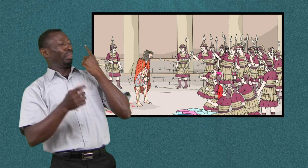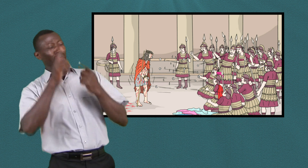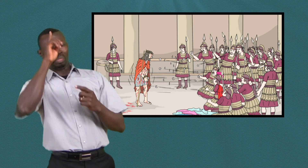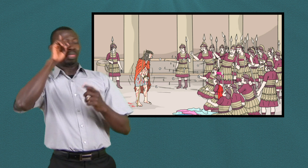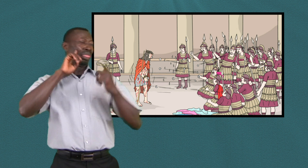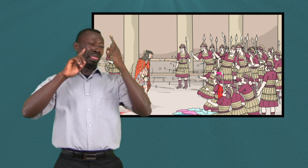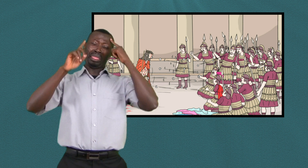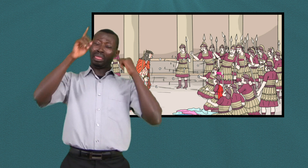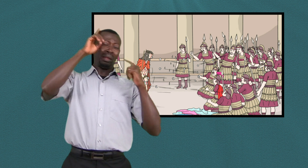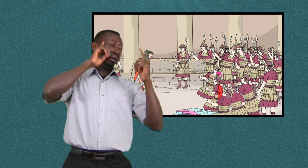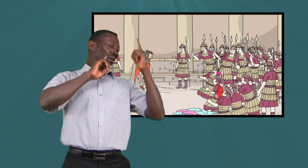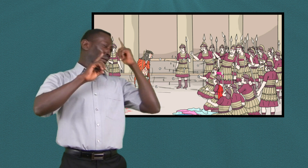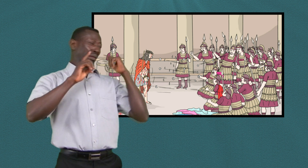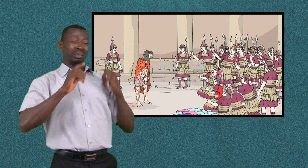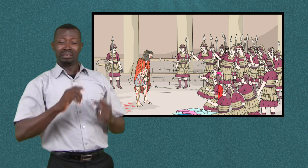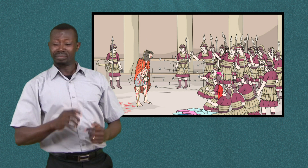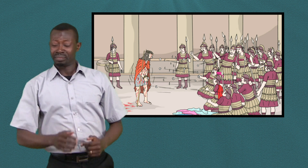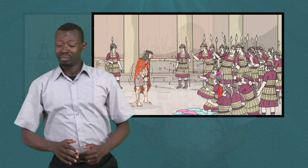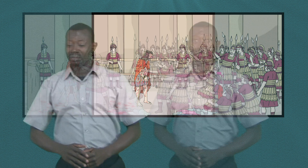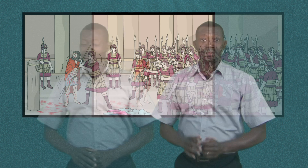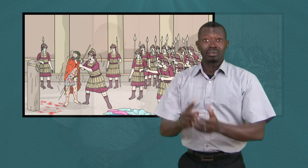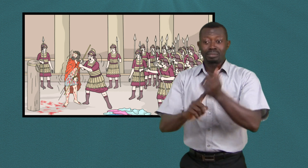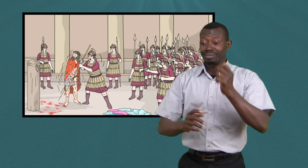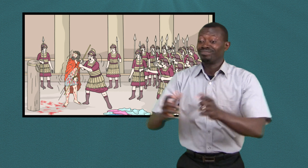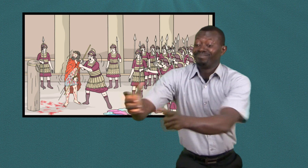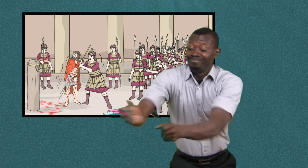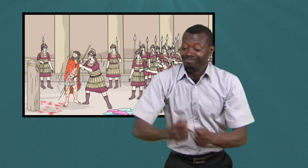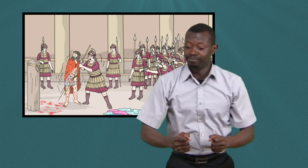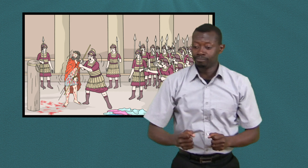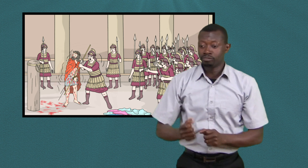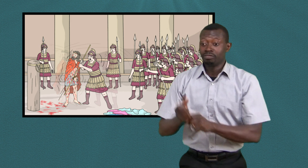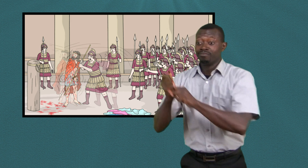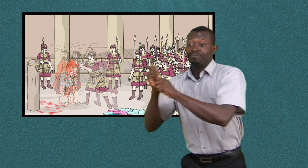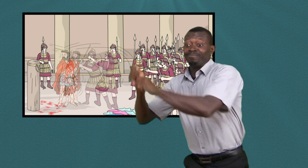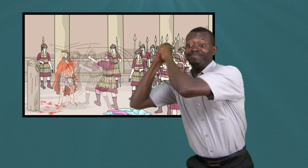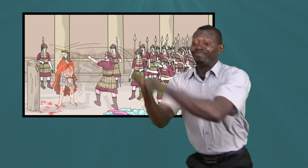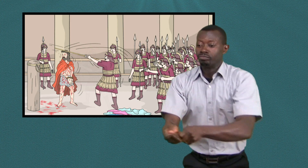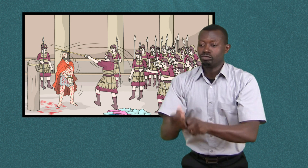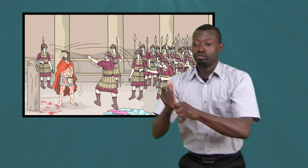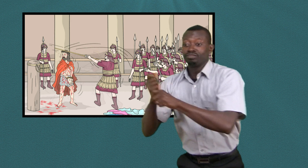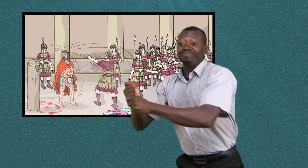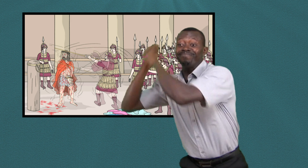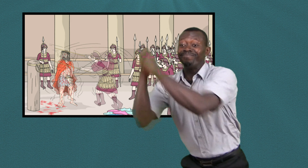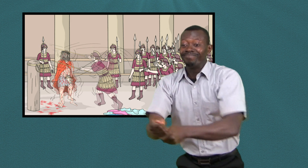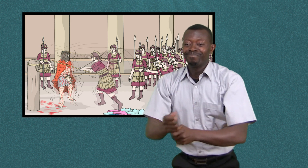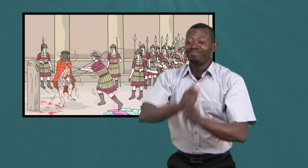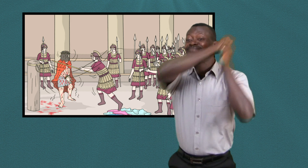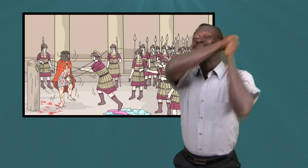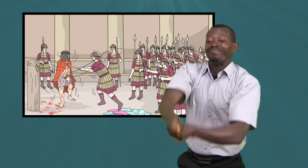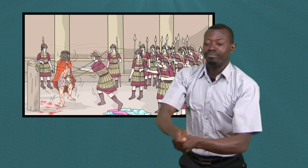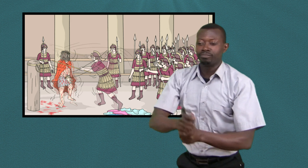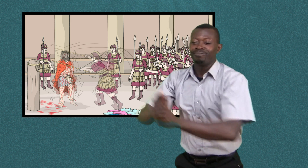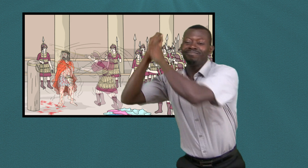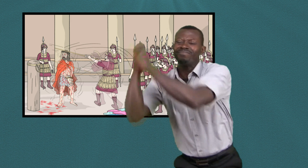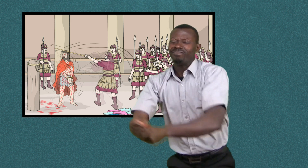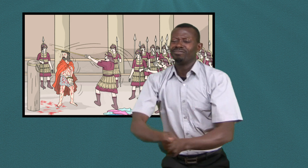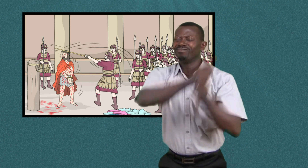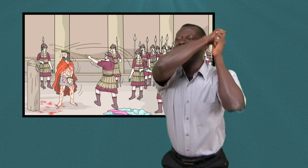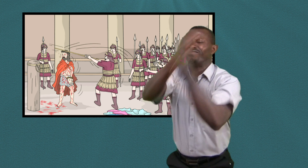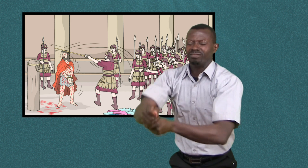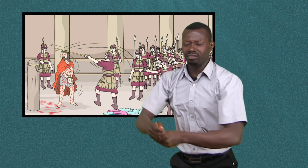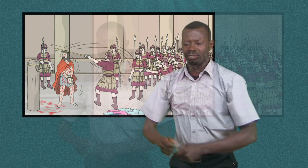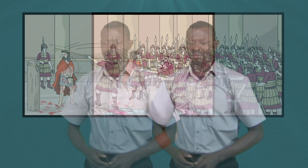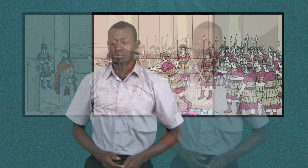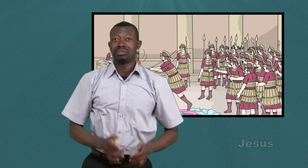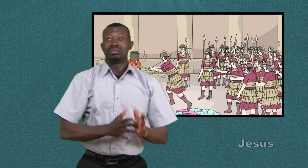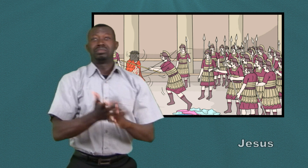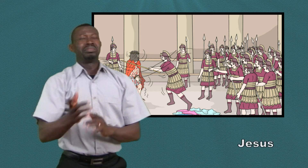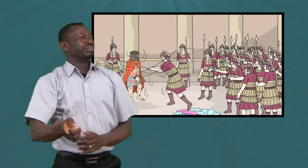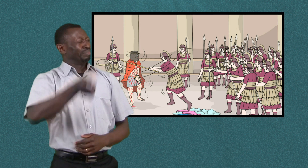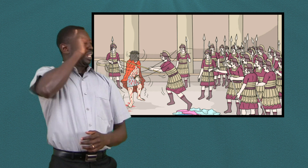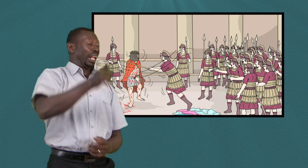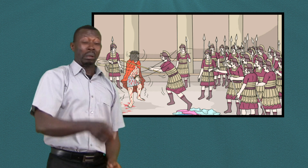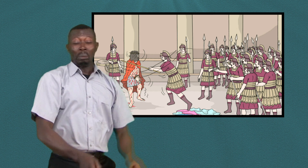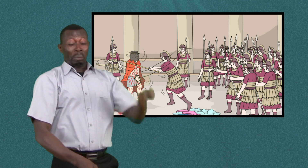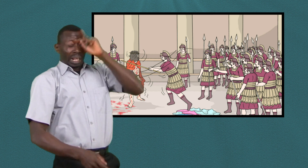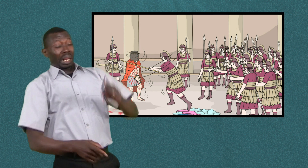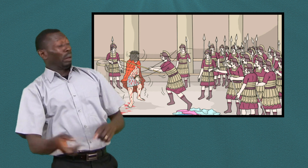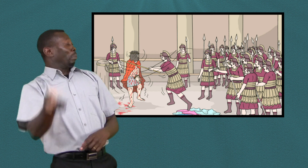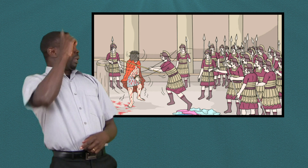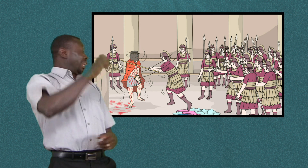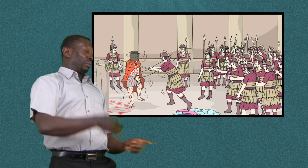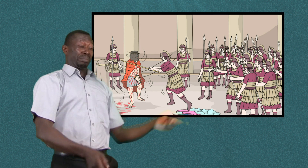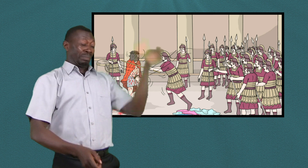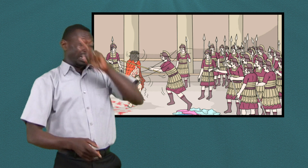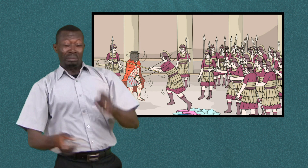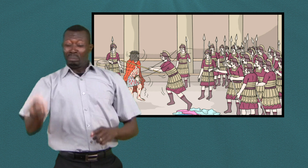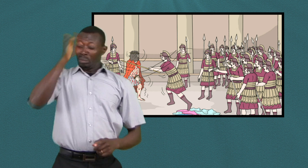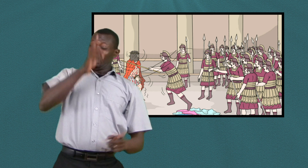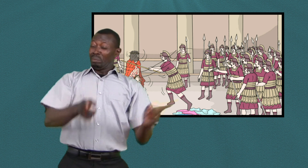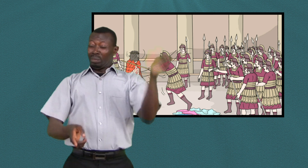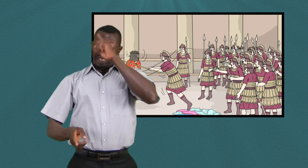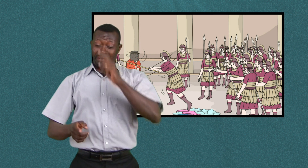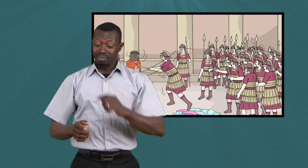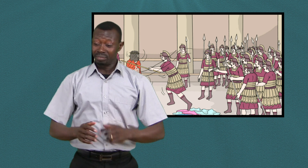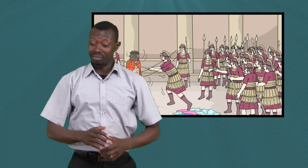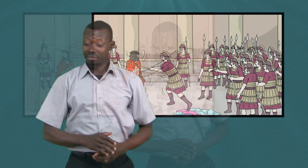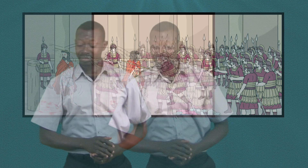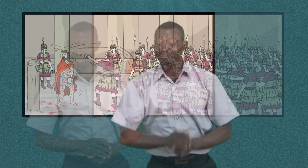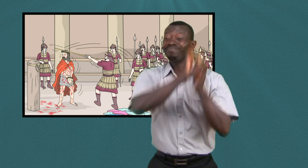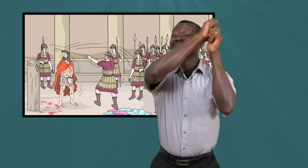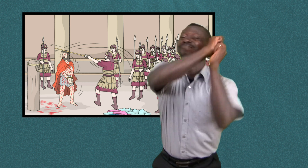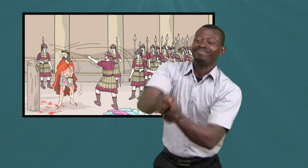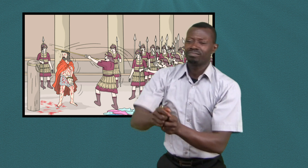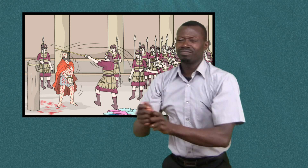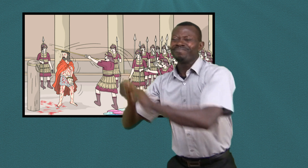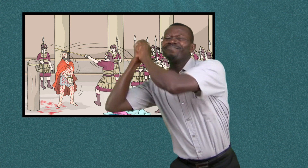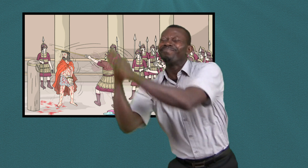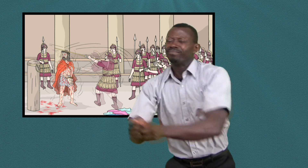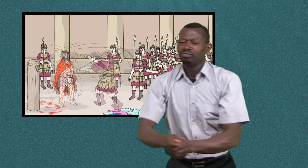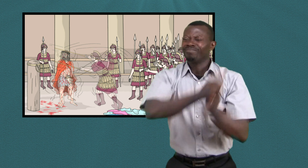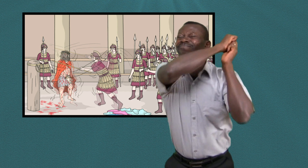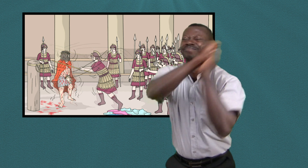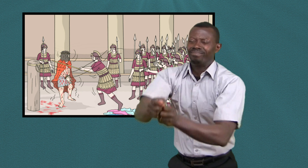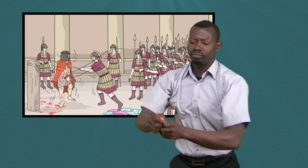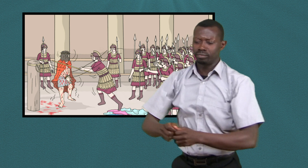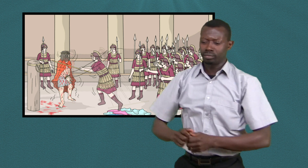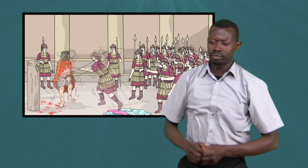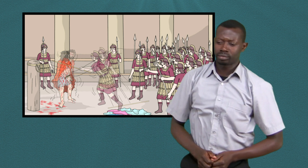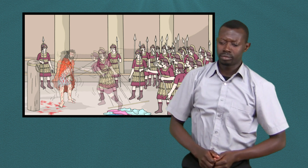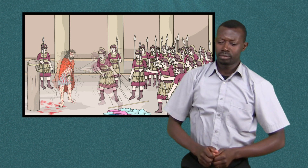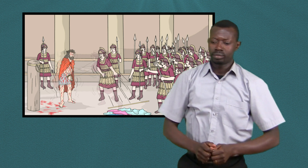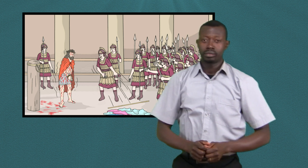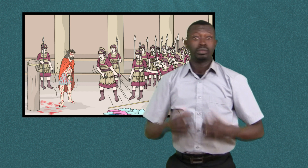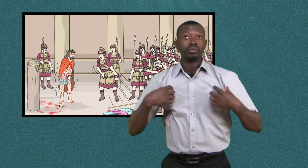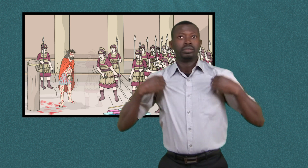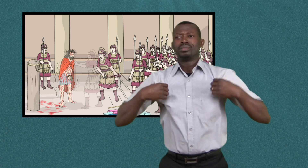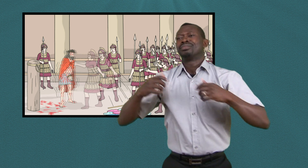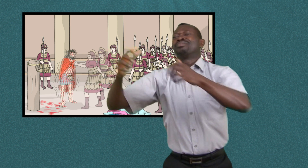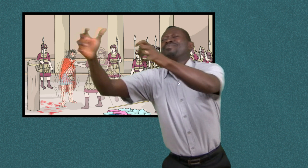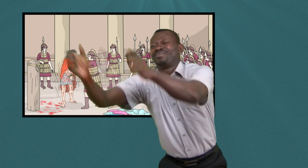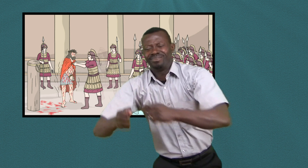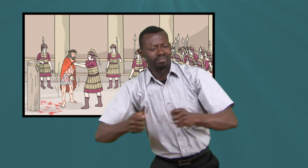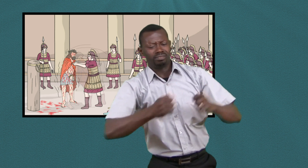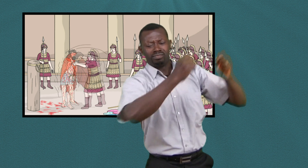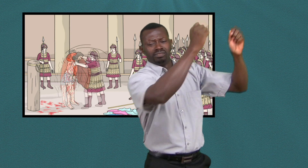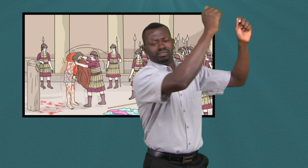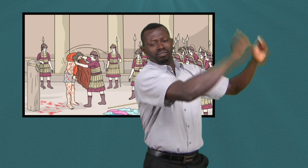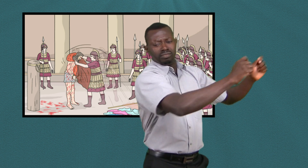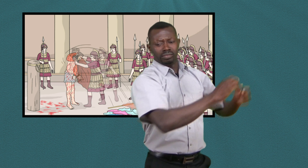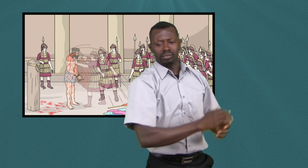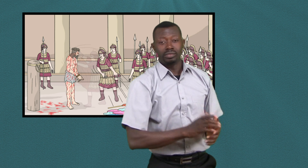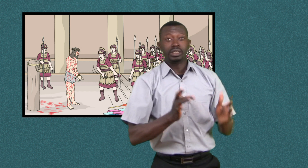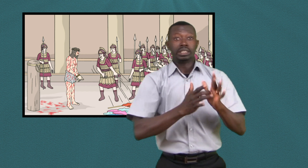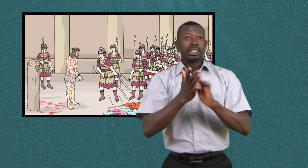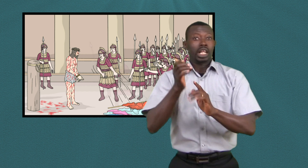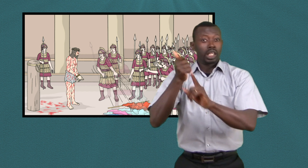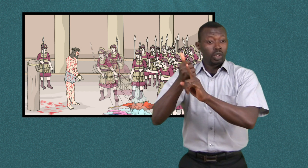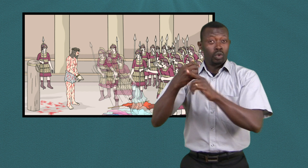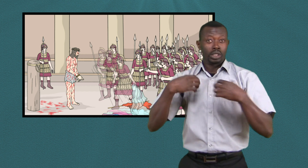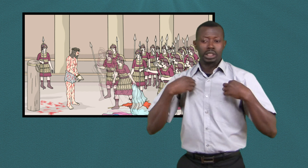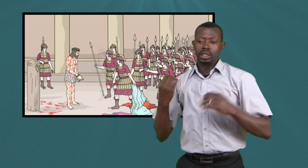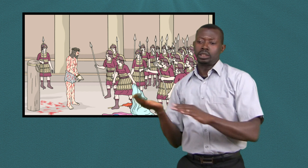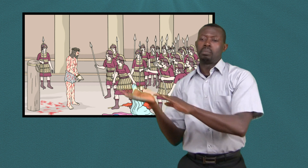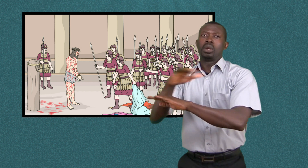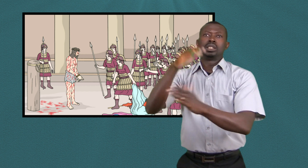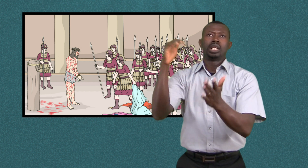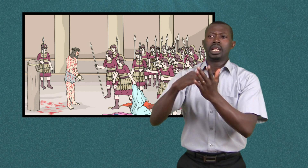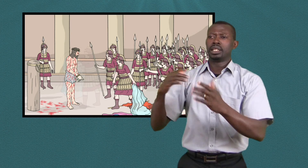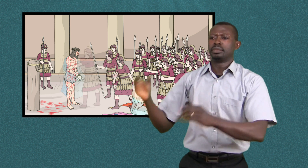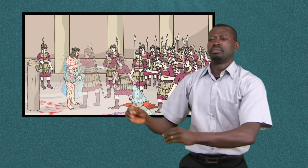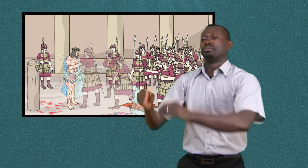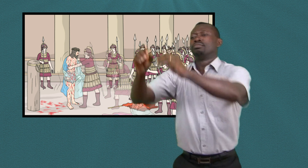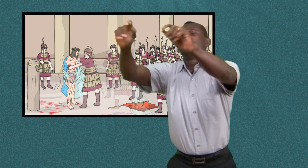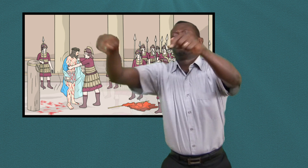Then they spit on Him and took the staff and struck Him on the head repeatedly.